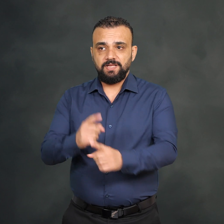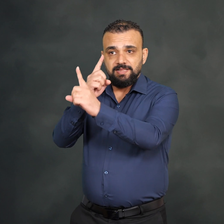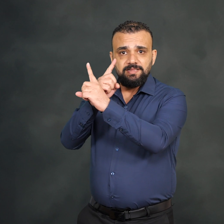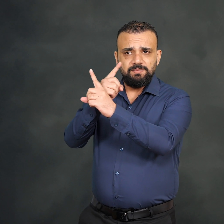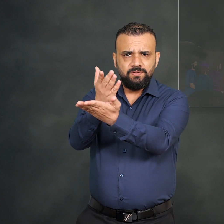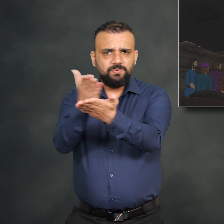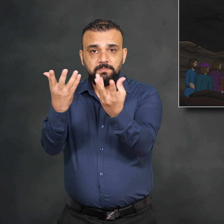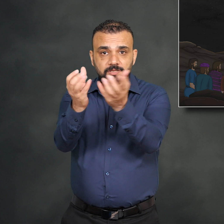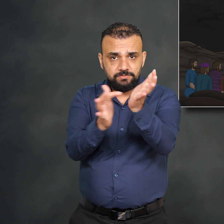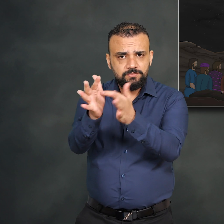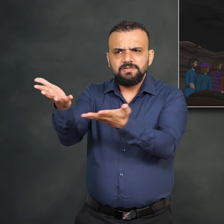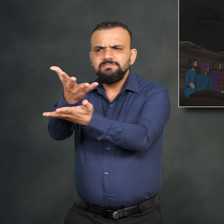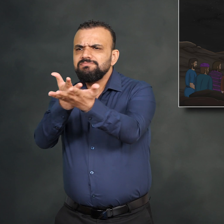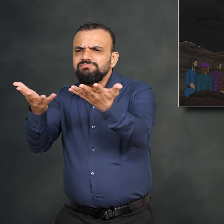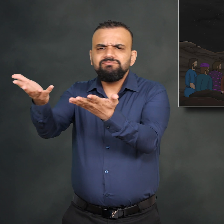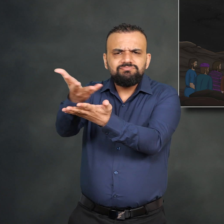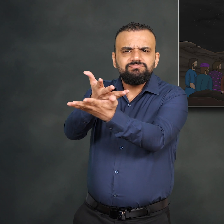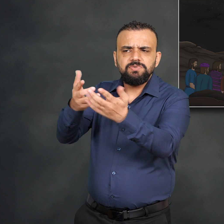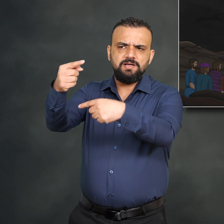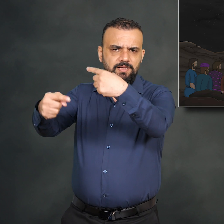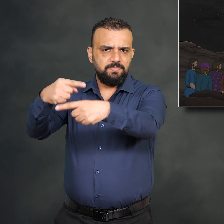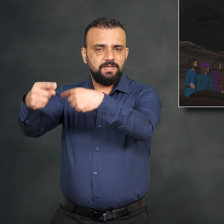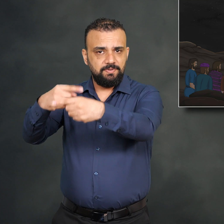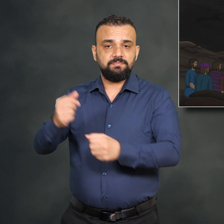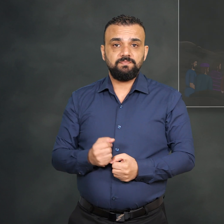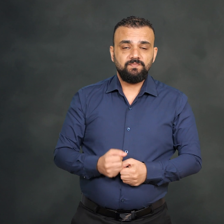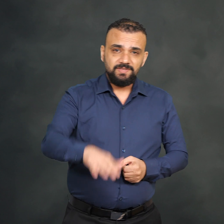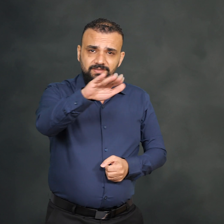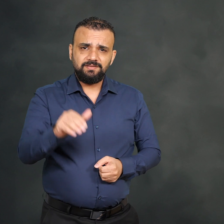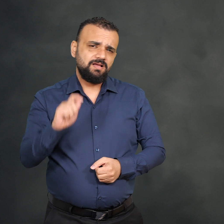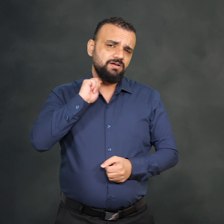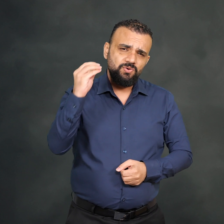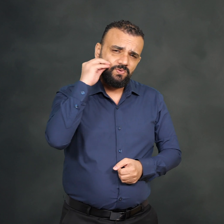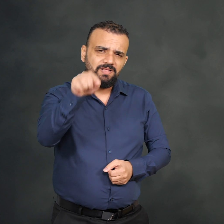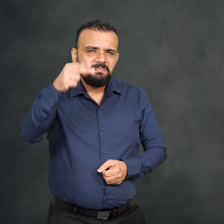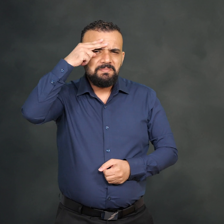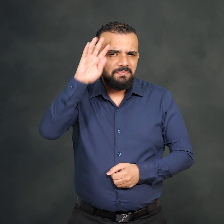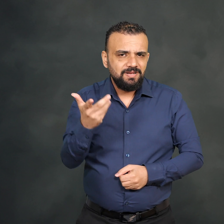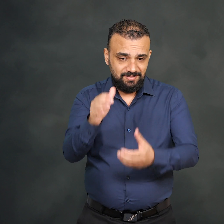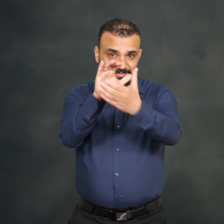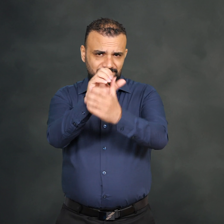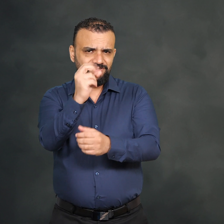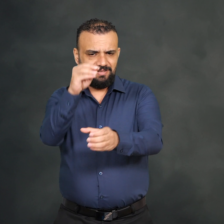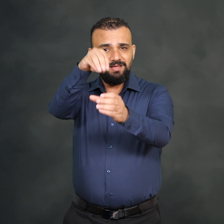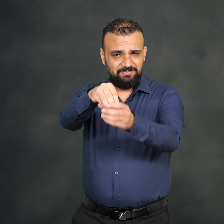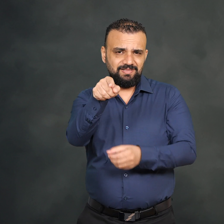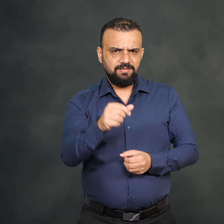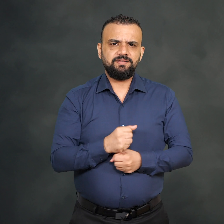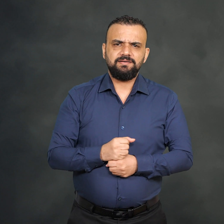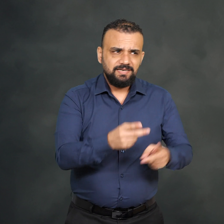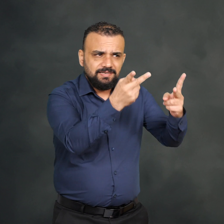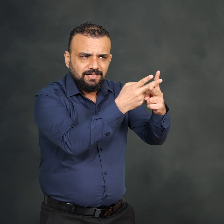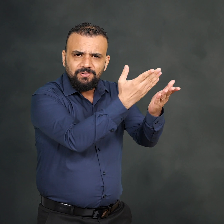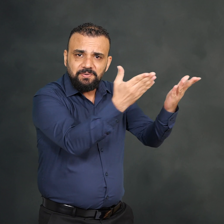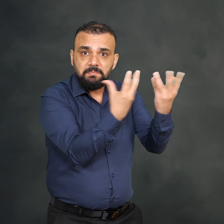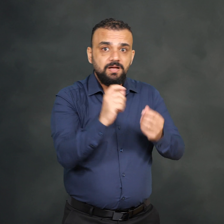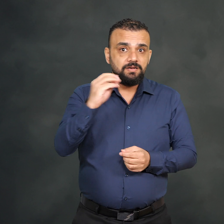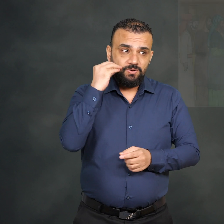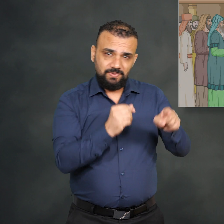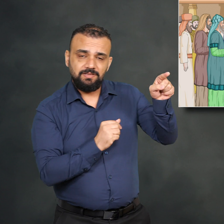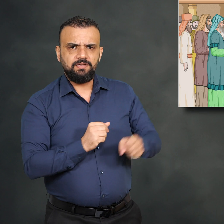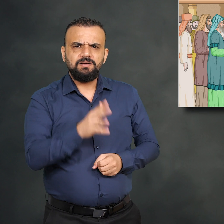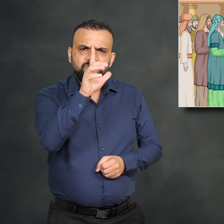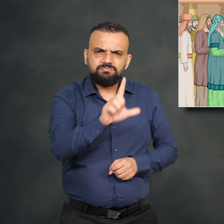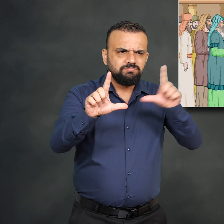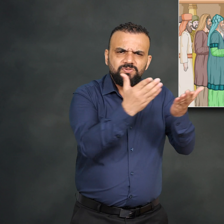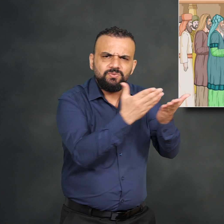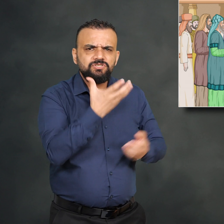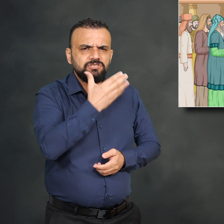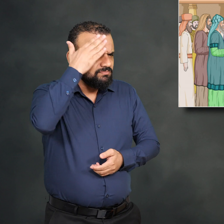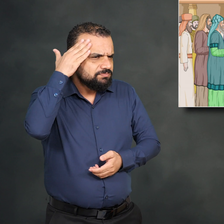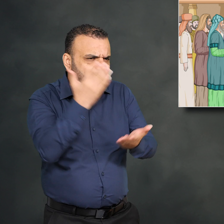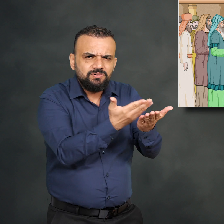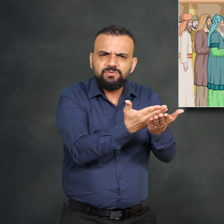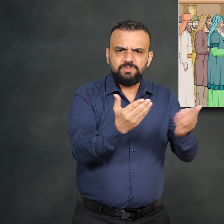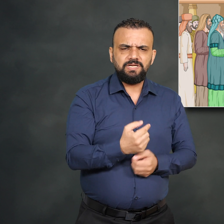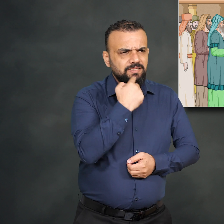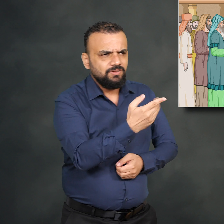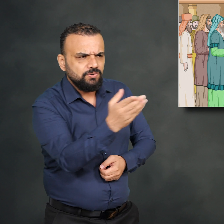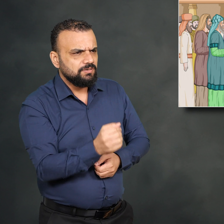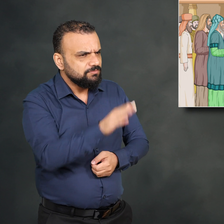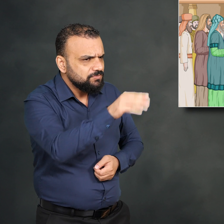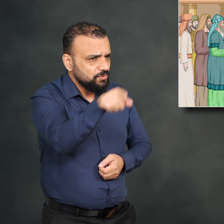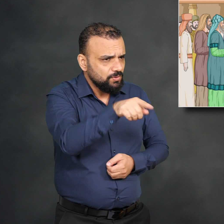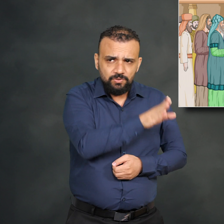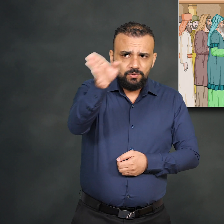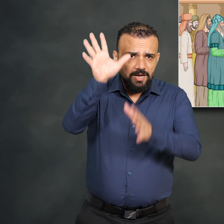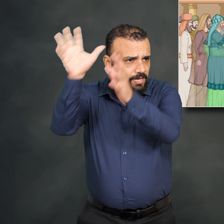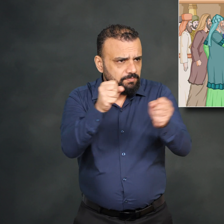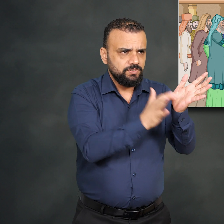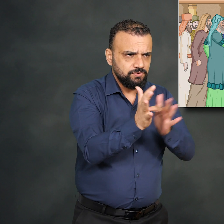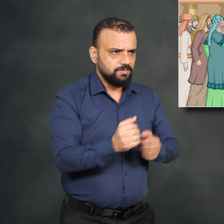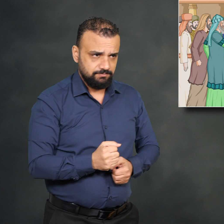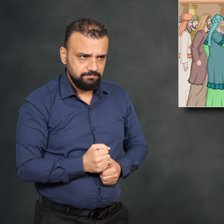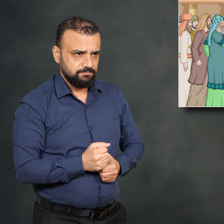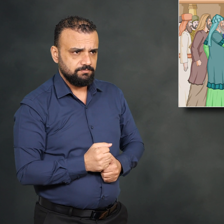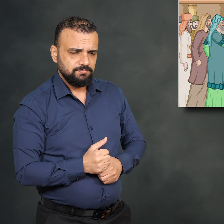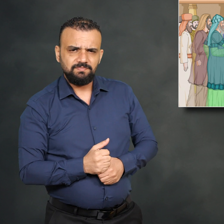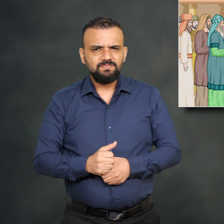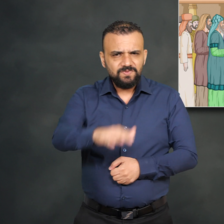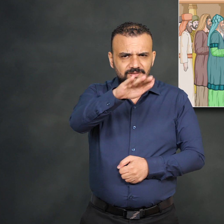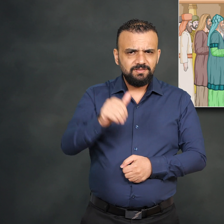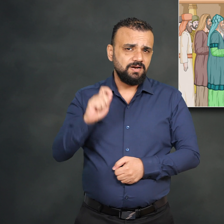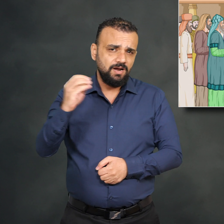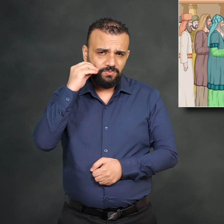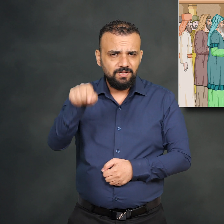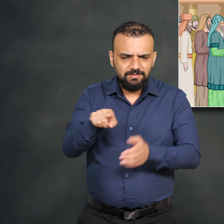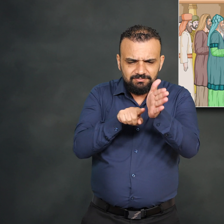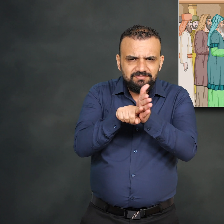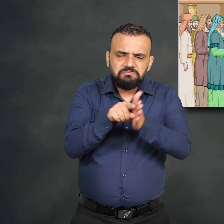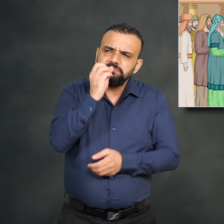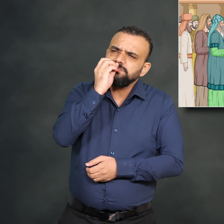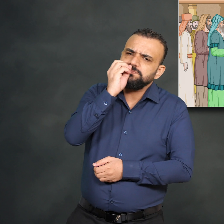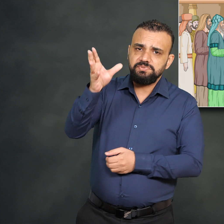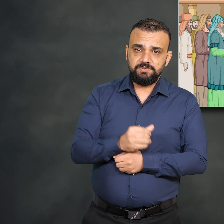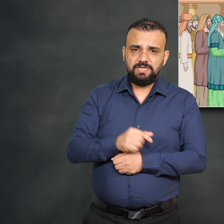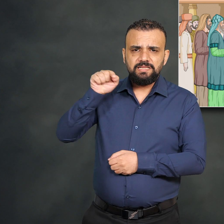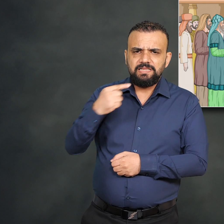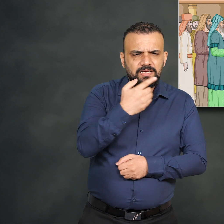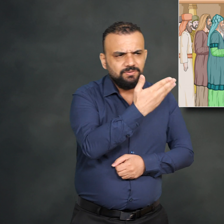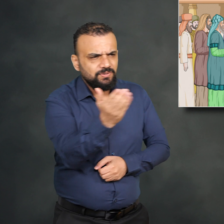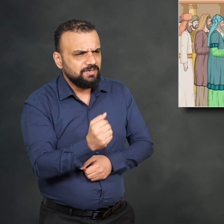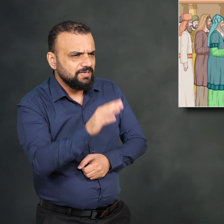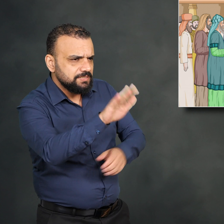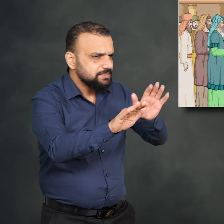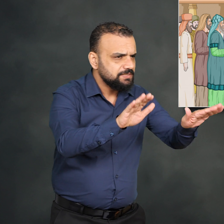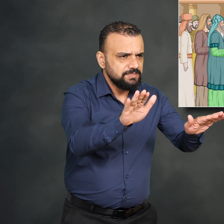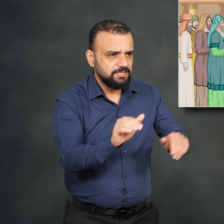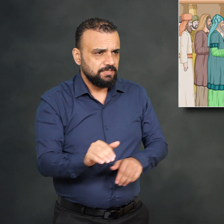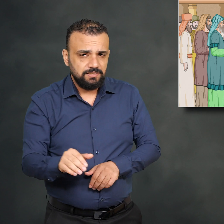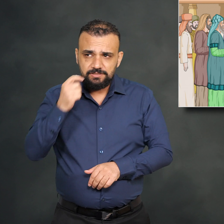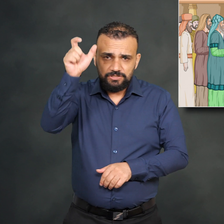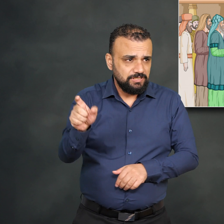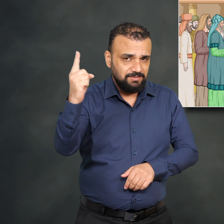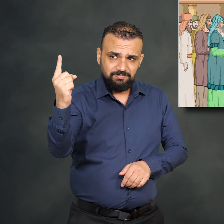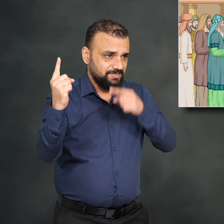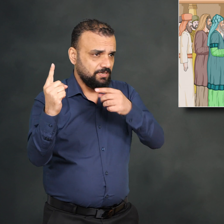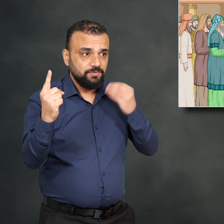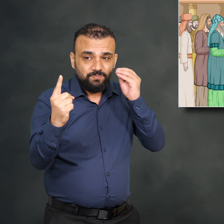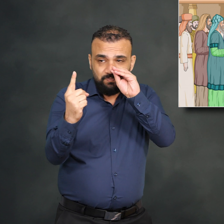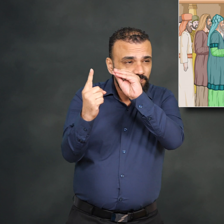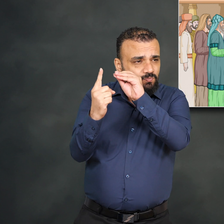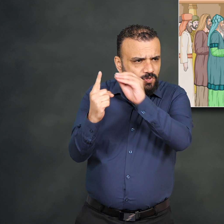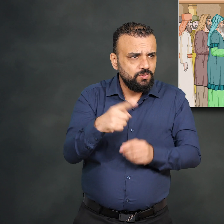While Jesus was still speaking, Judas, one of the Twelve, arrived, accompanied by a large crowd armed with swords and clubs, sent from the chief priests and elders of the people.